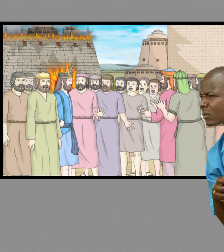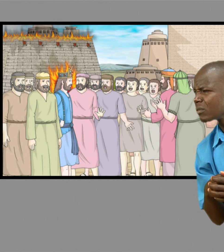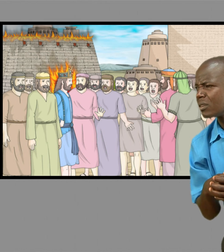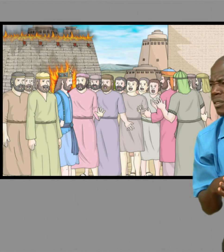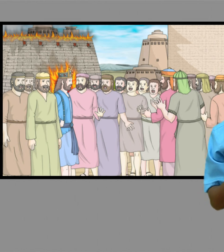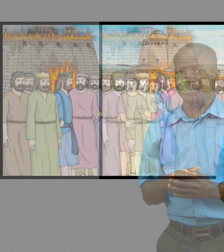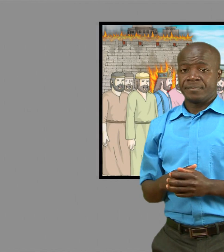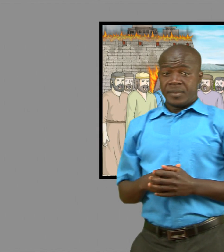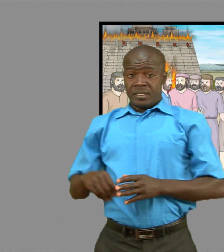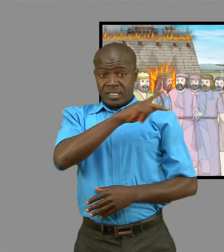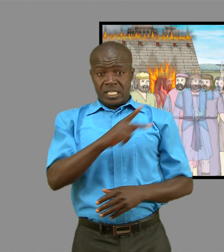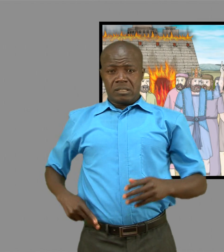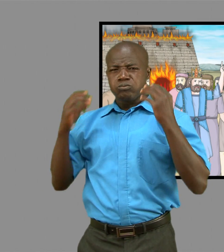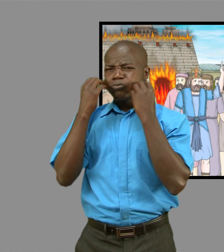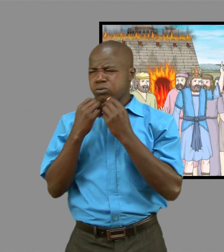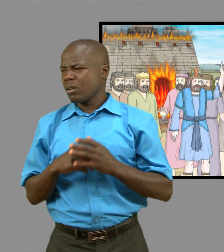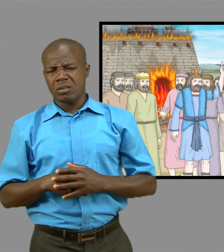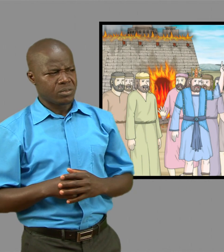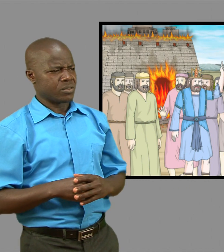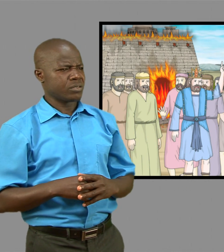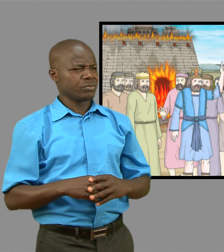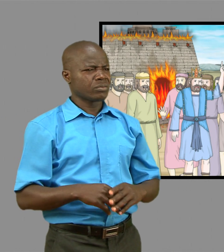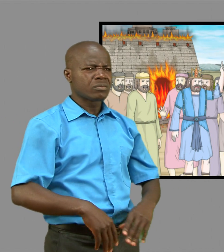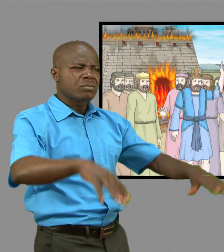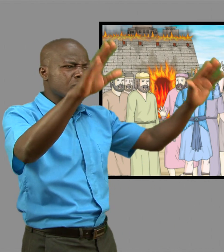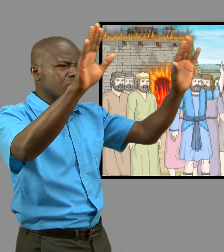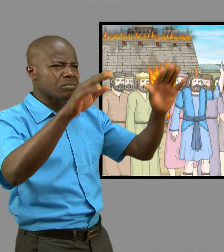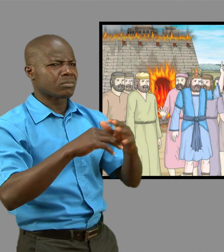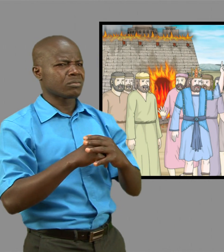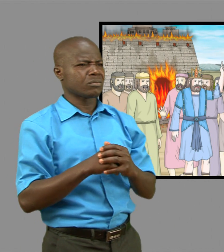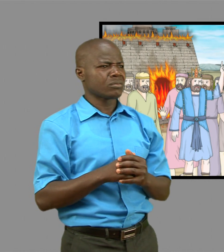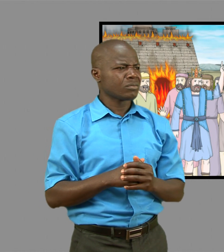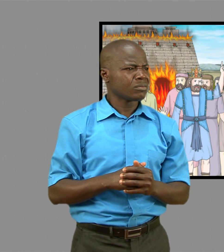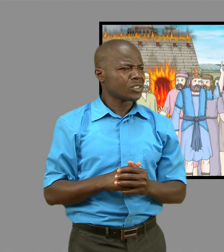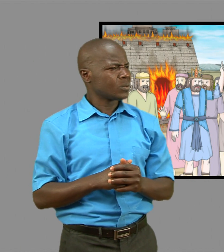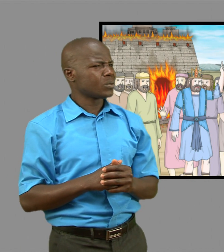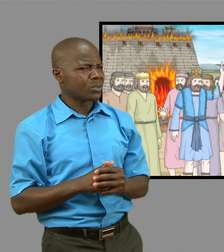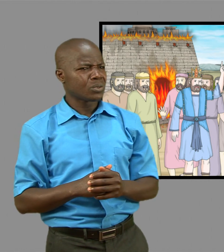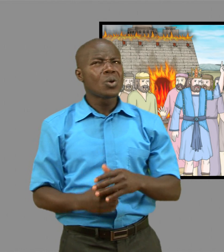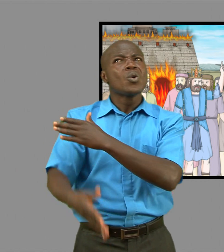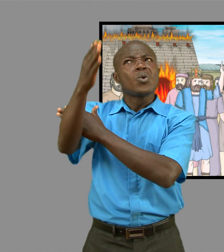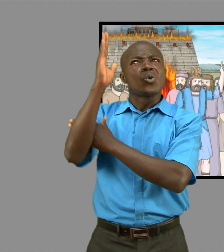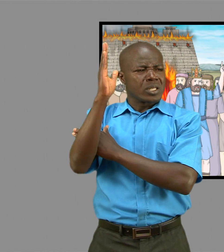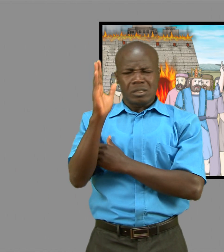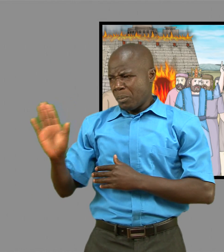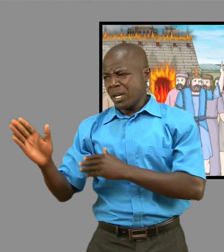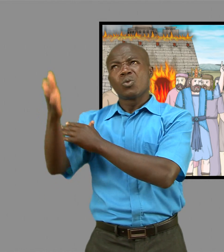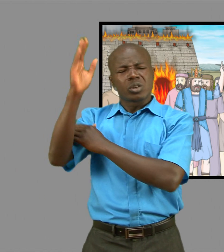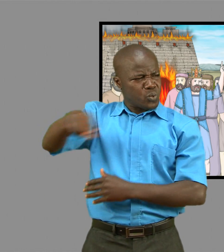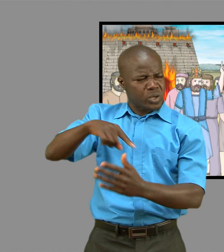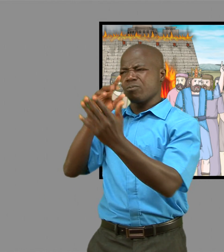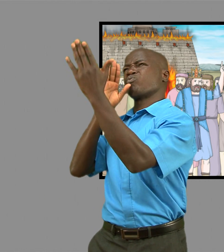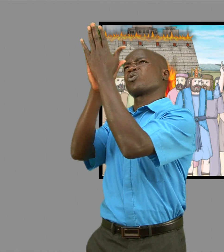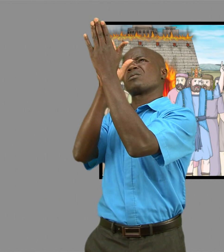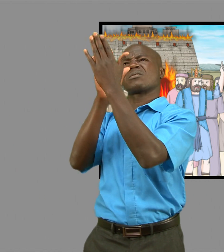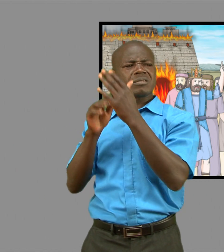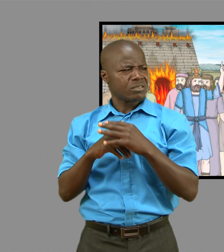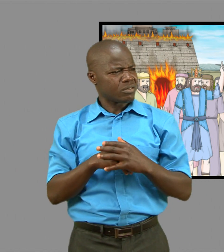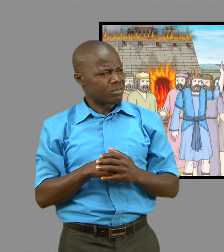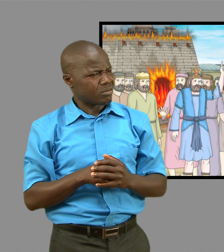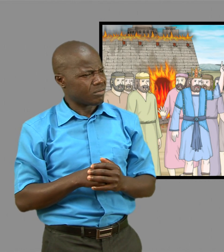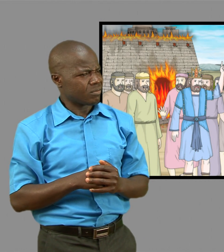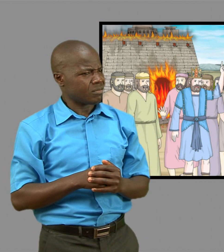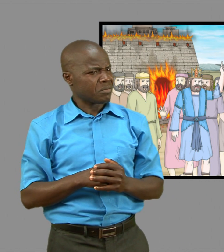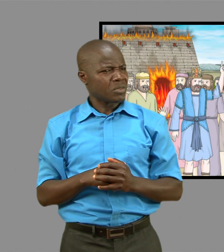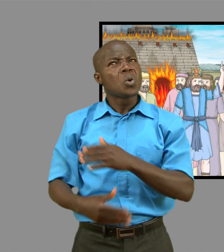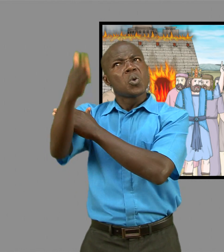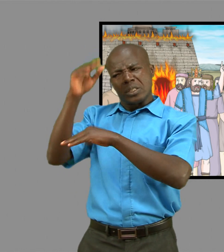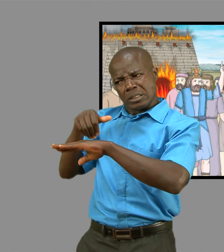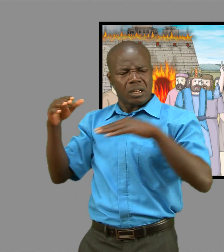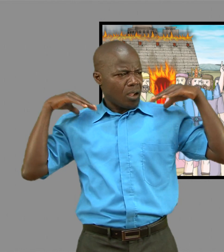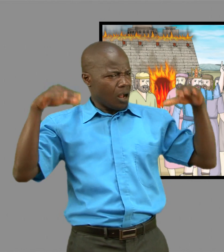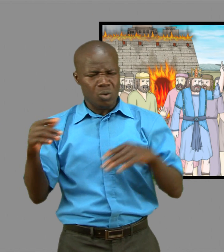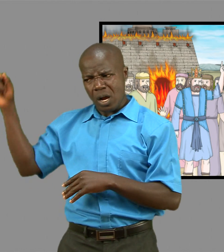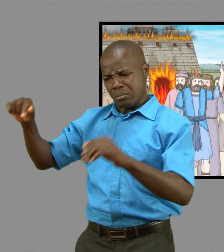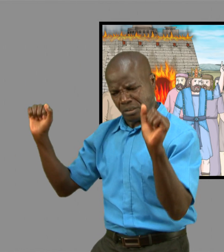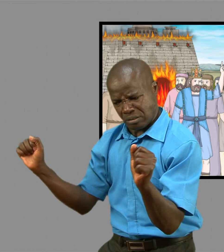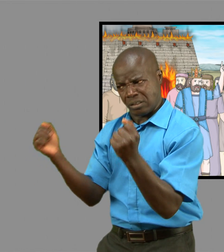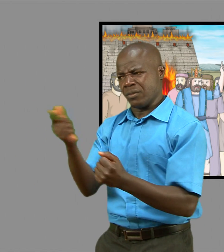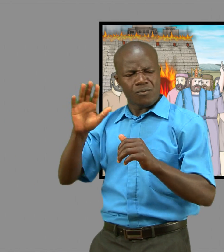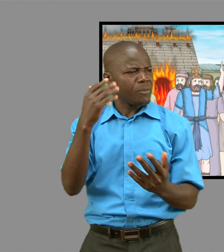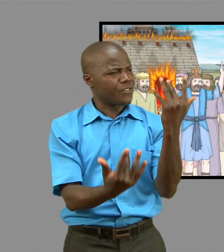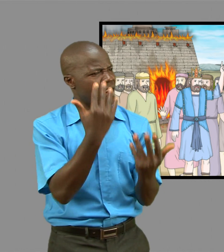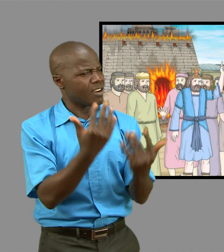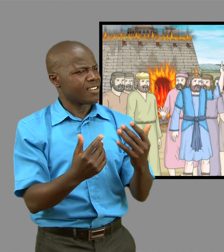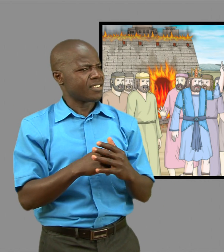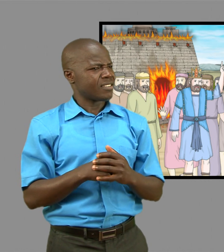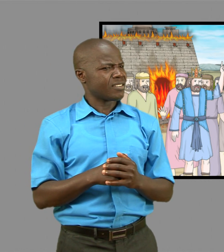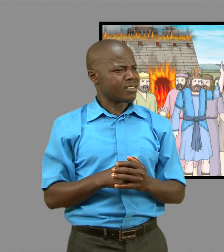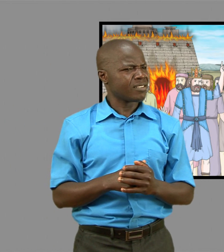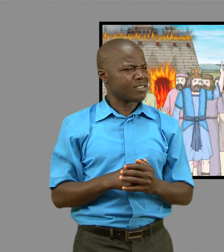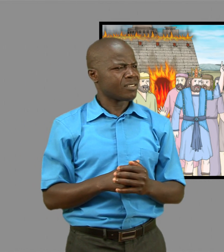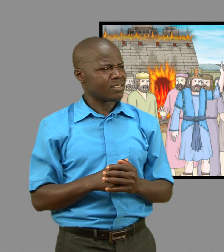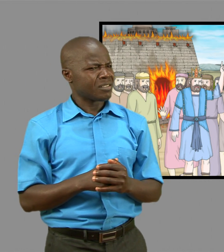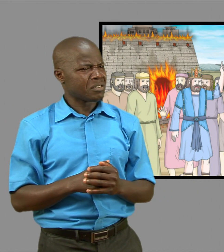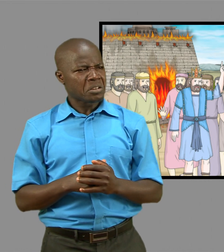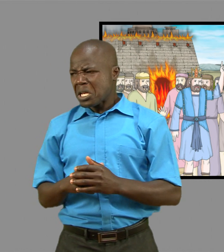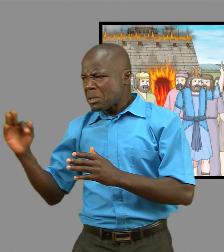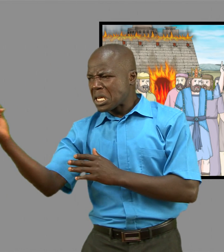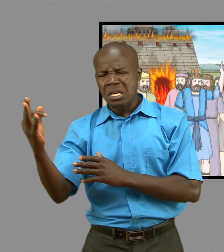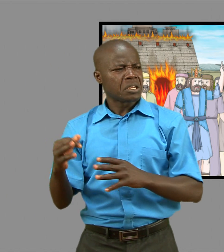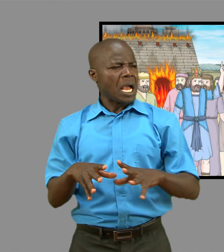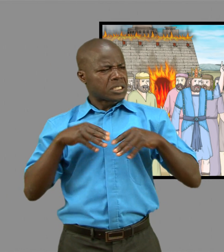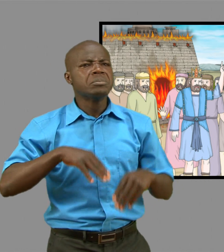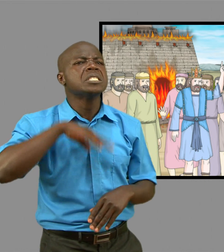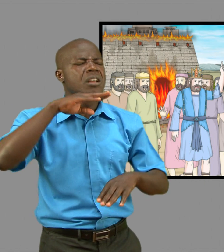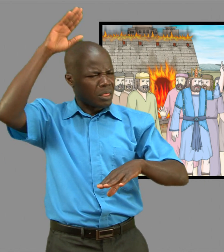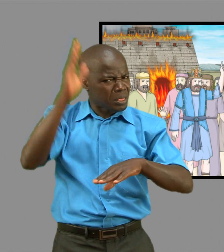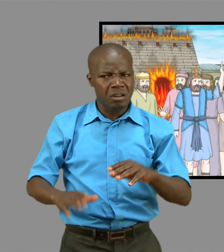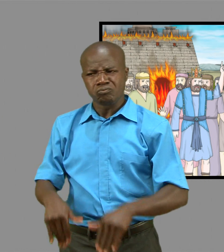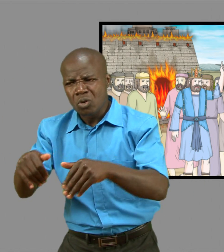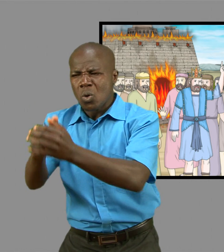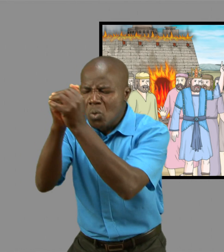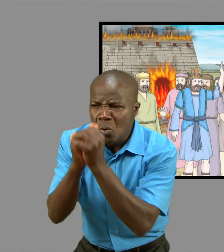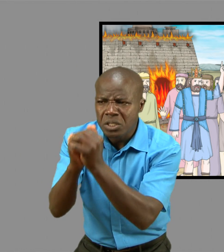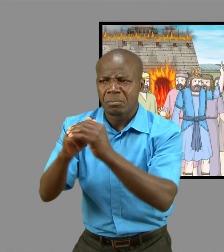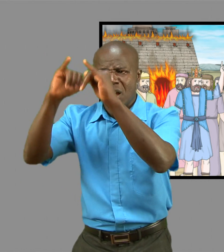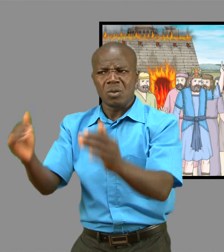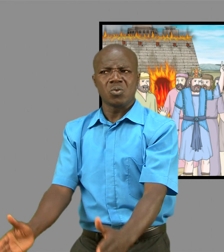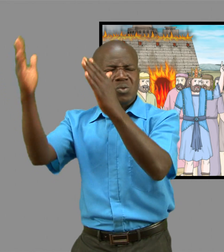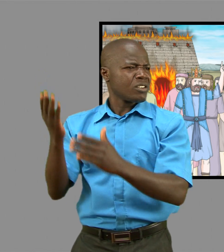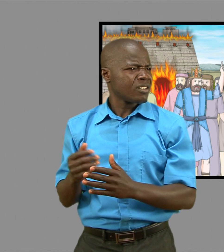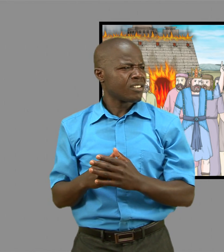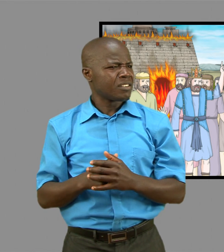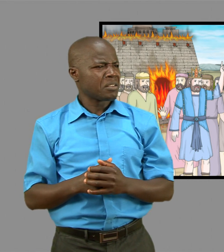Nebuchadnezzar declared, “Blessed be the God of Shadrach, Meshach, and Abednego, who has sent His angel and delivered His servants who trusted in Him.